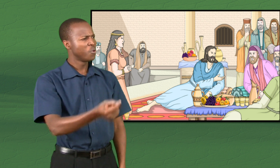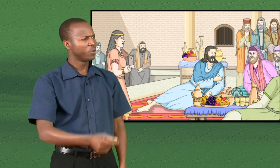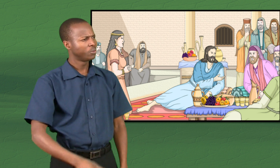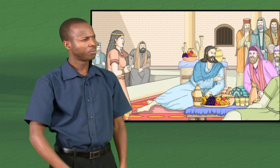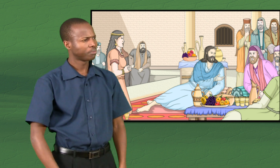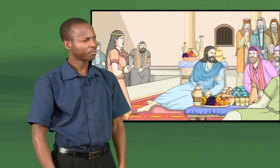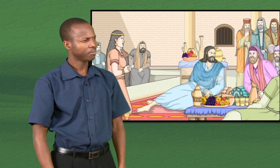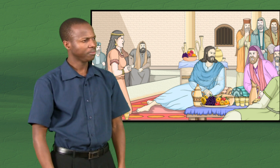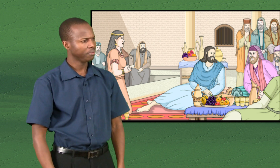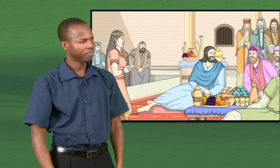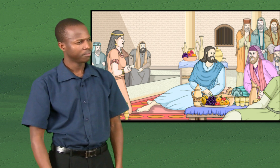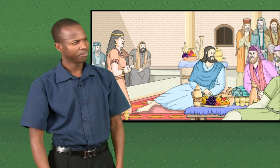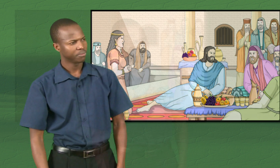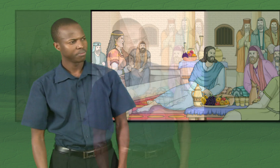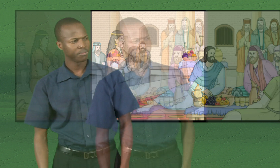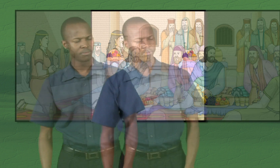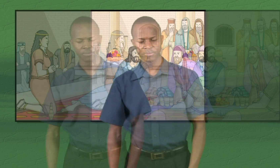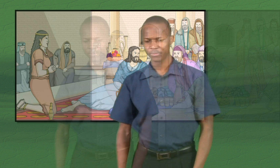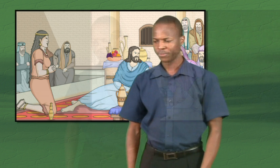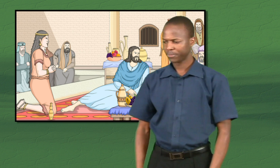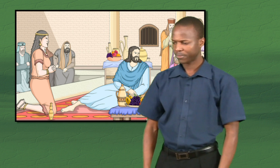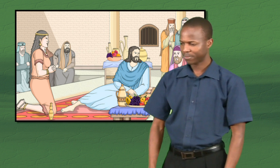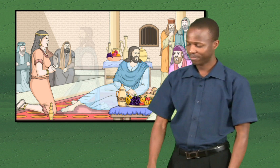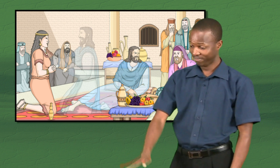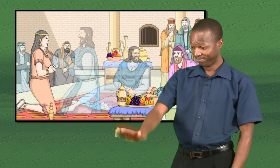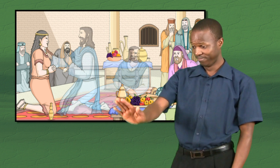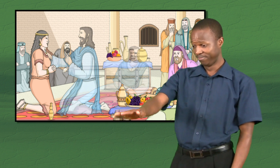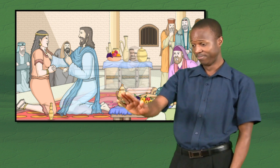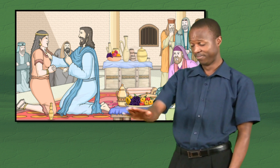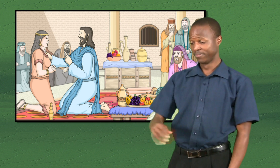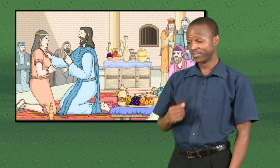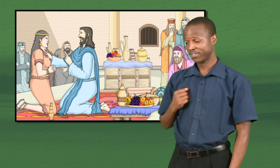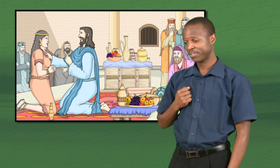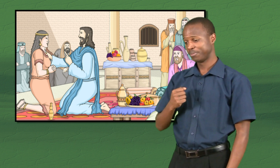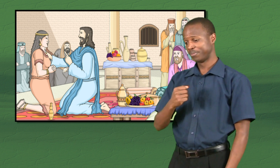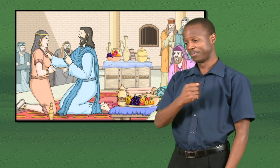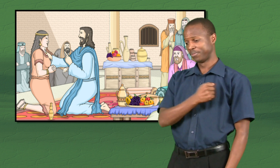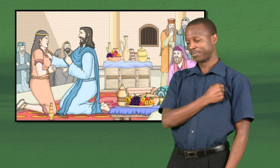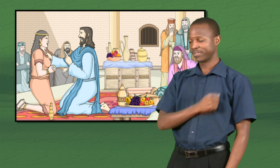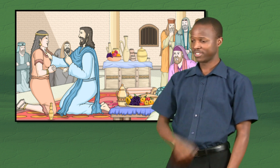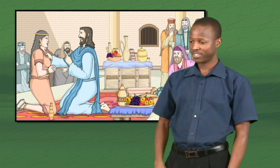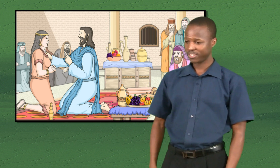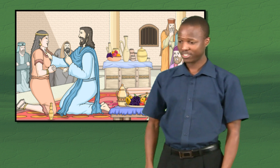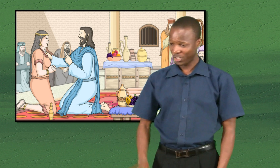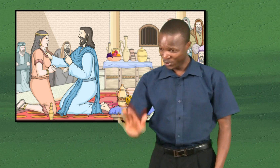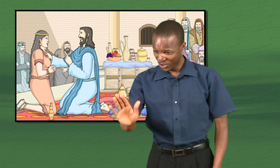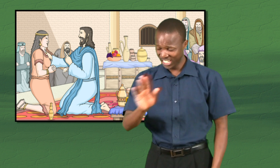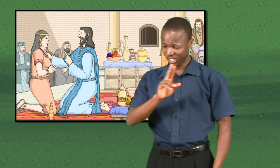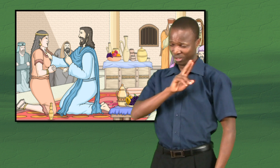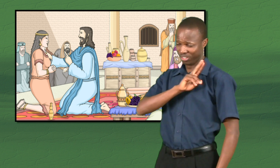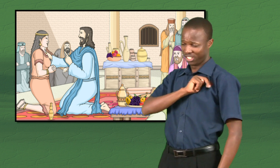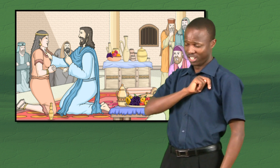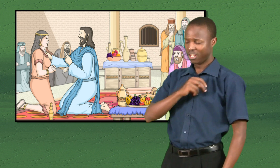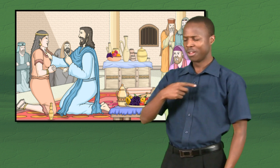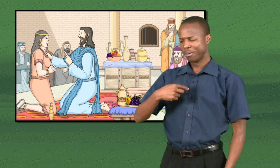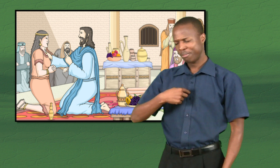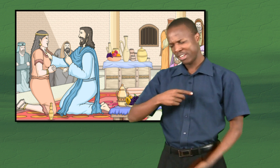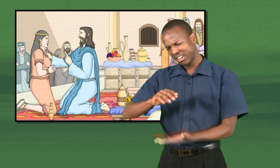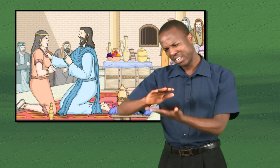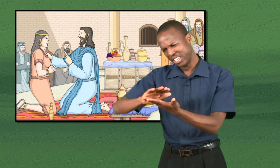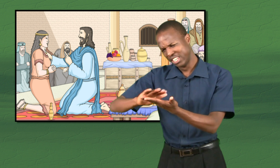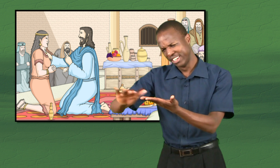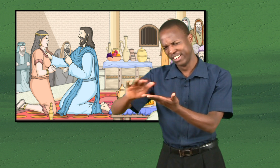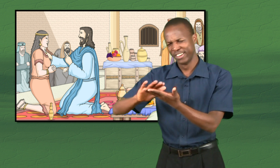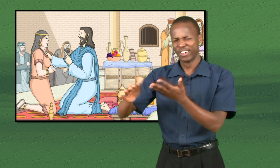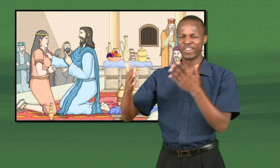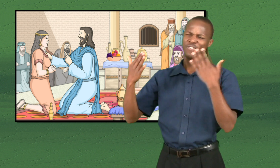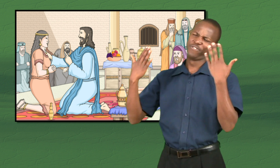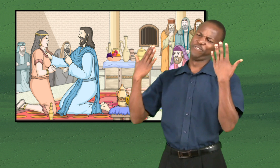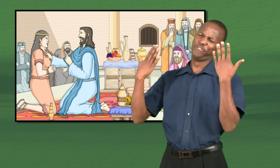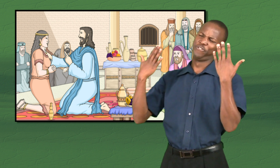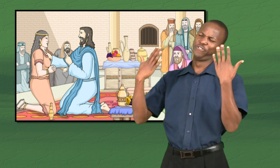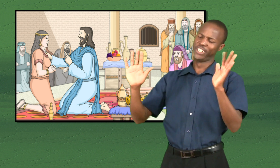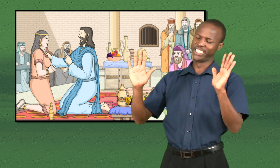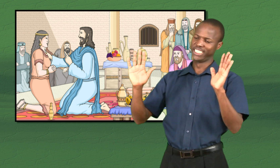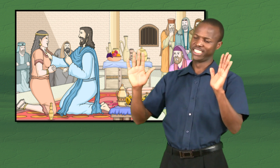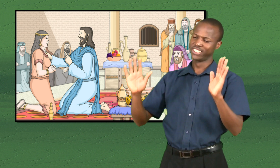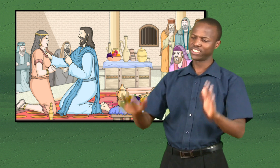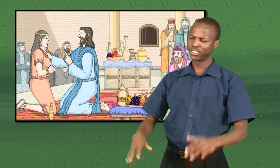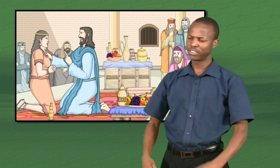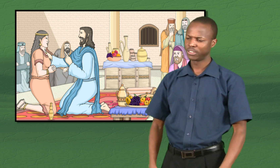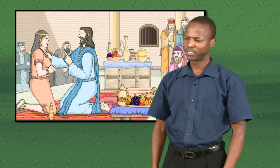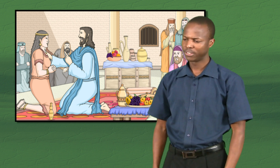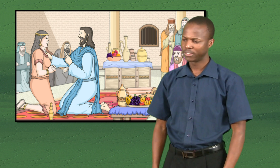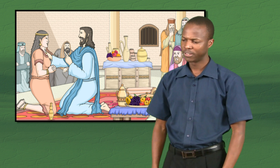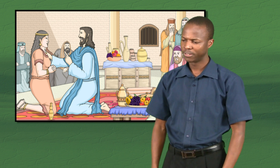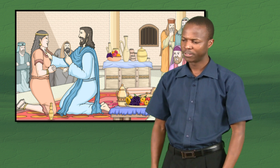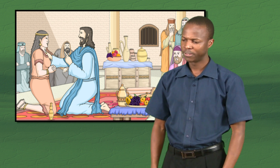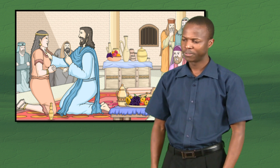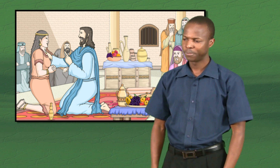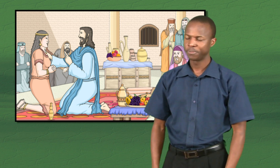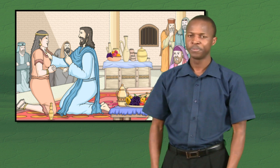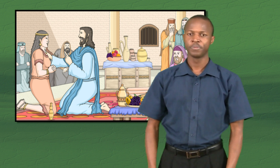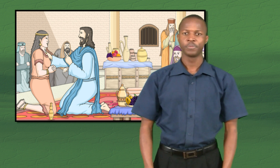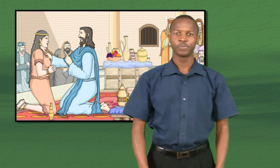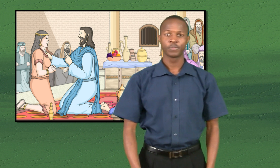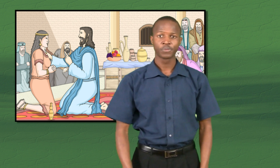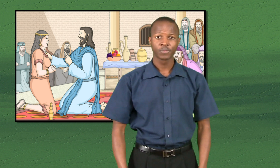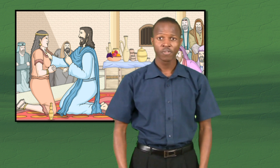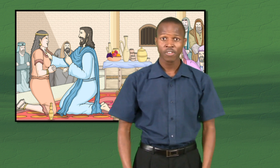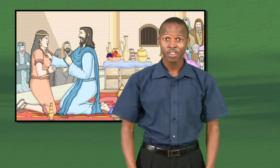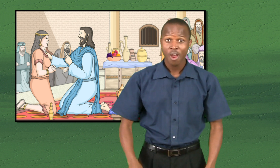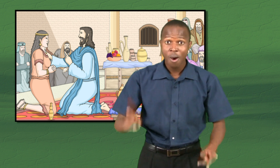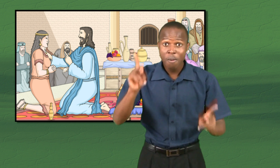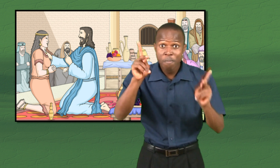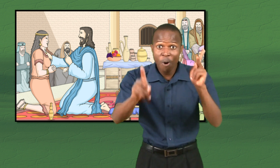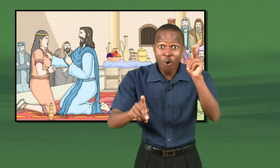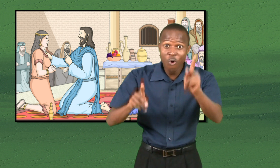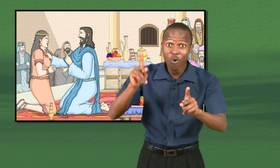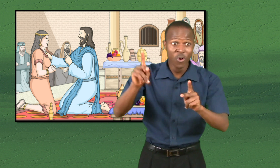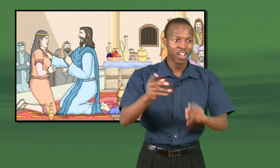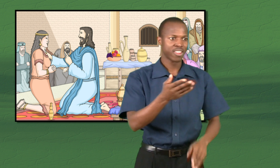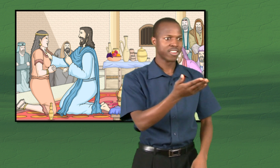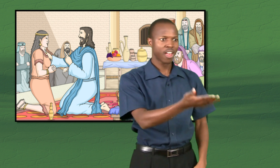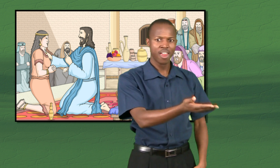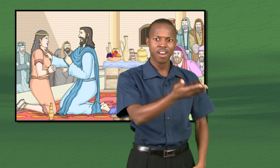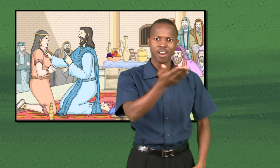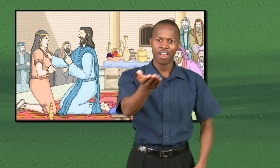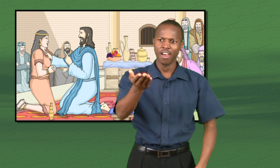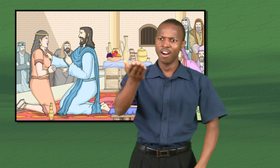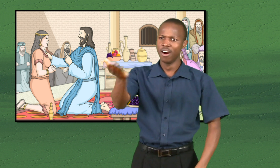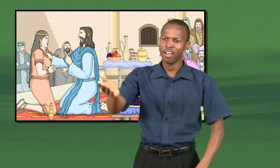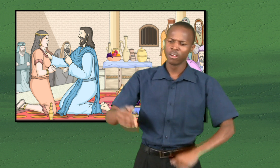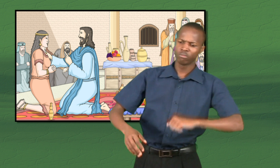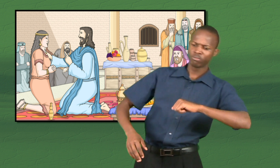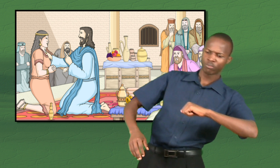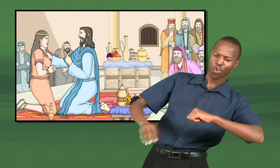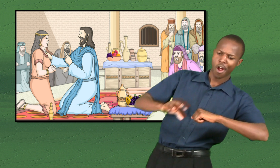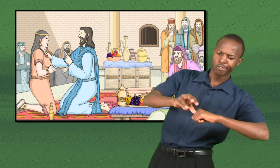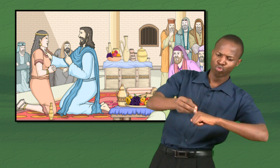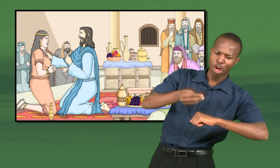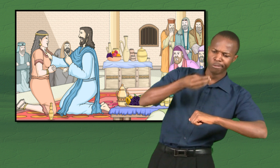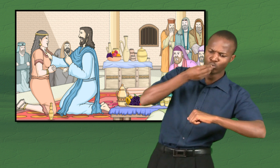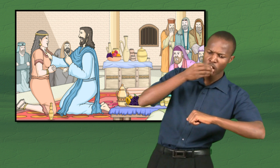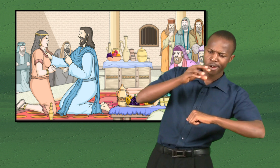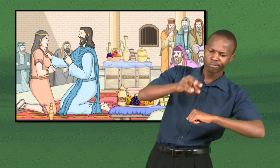Then Jesus said to her, “Your sins are forgiven.”